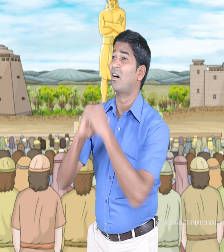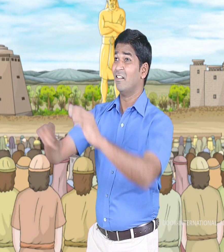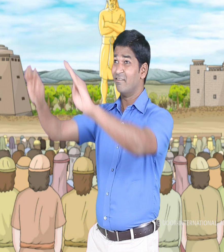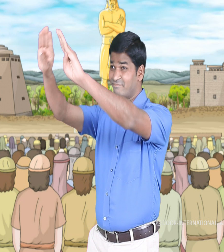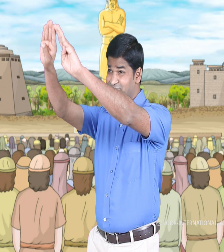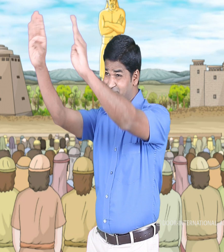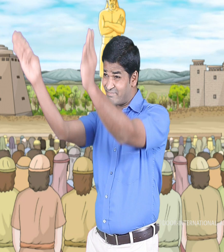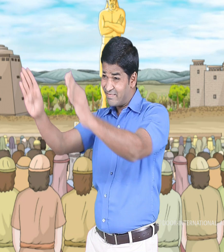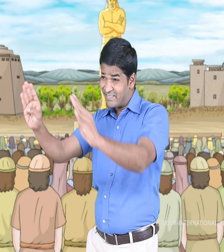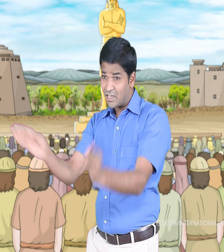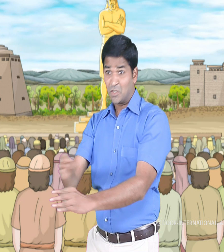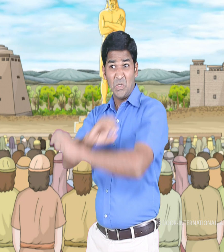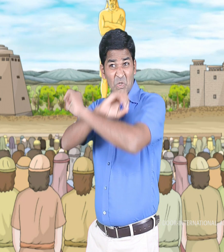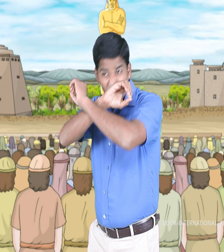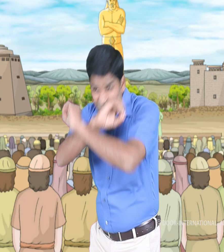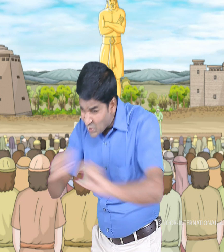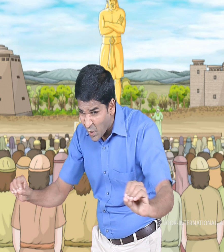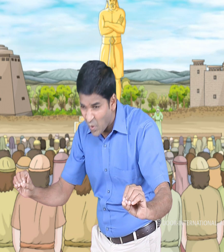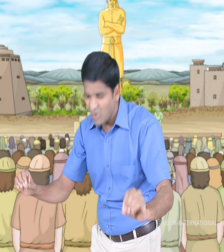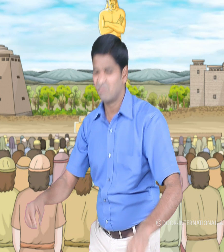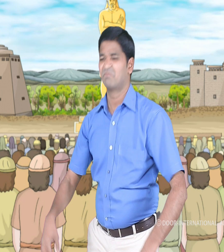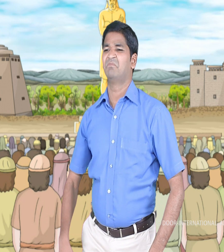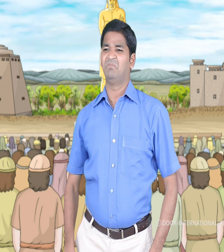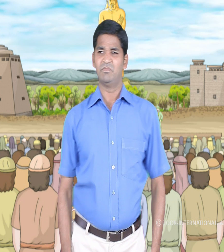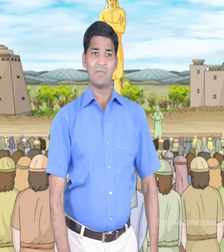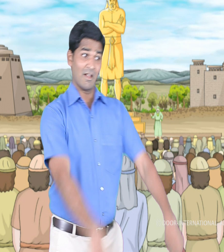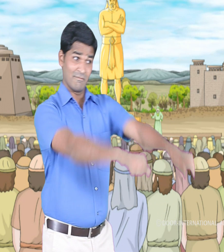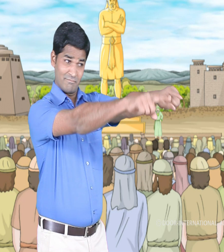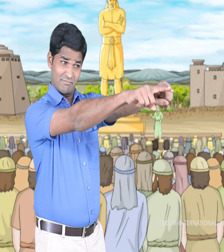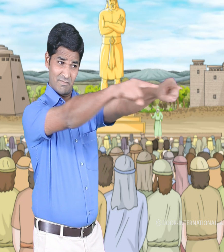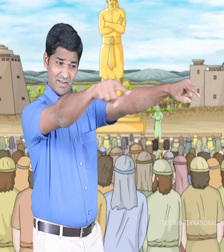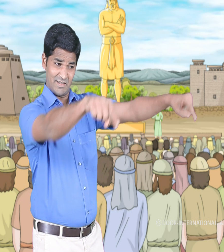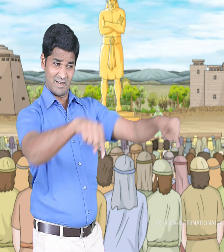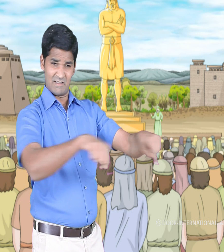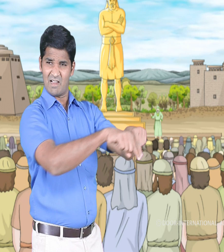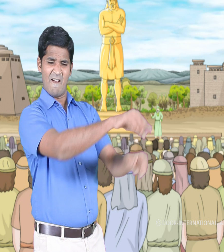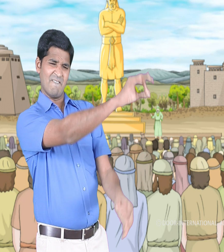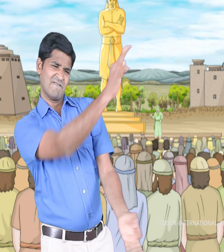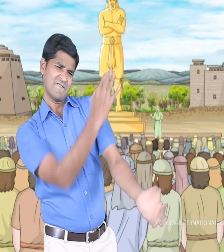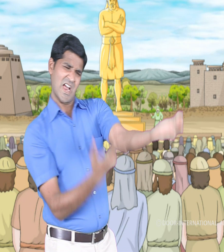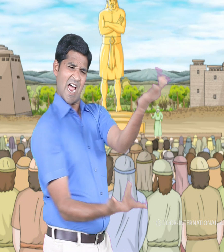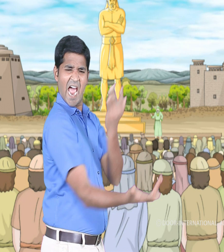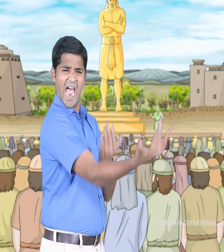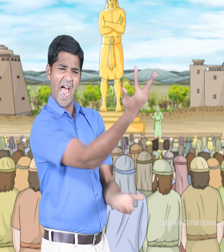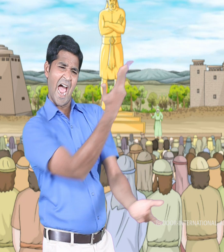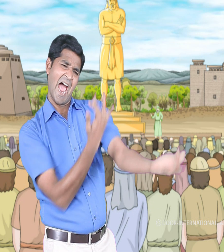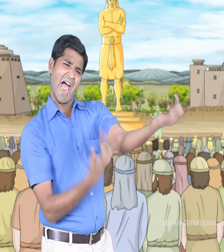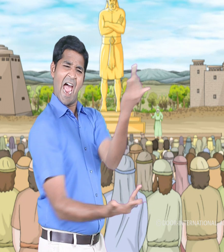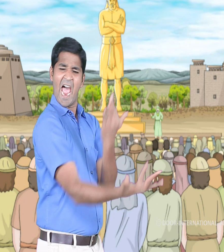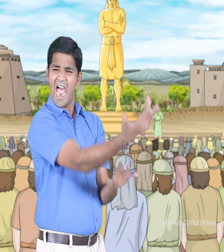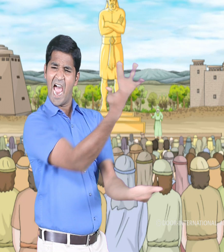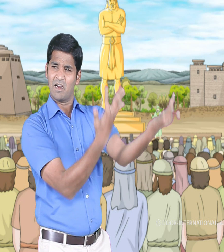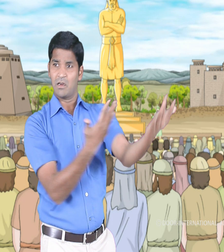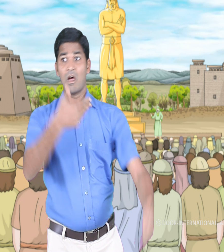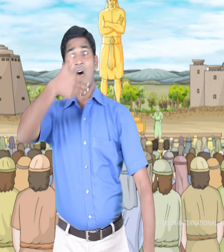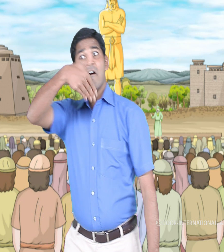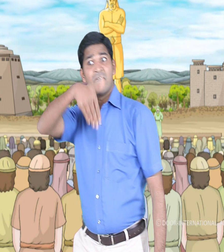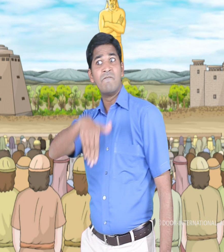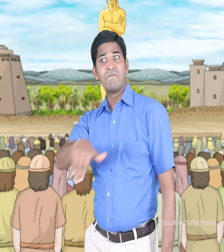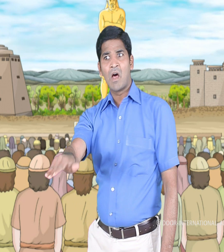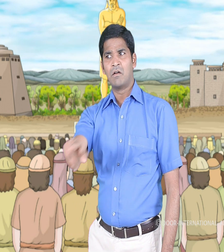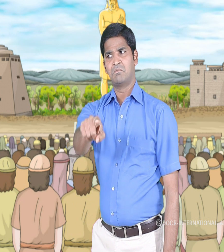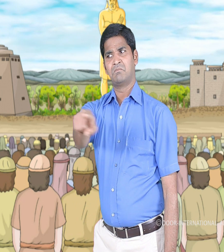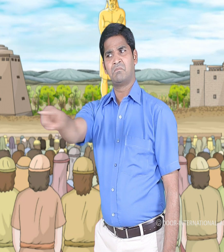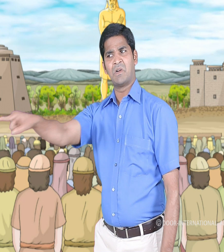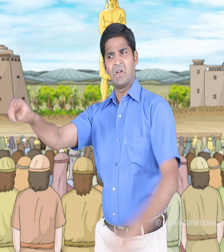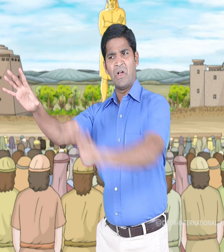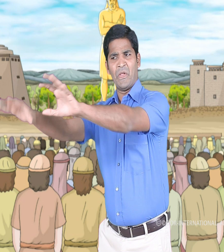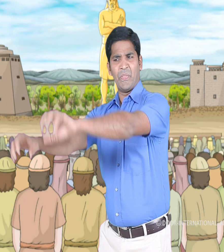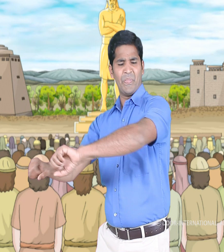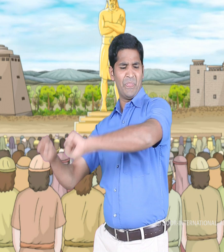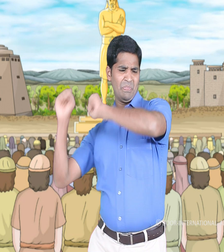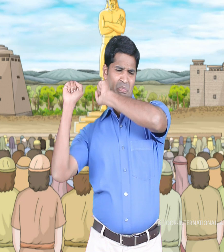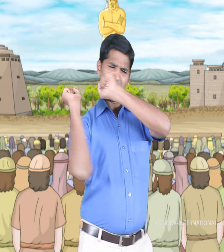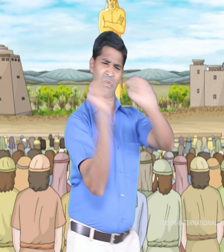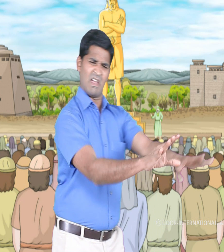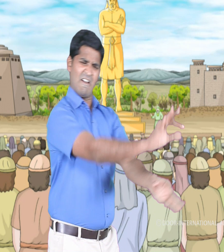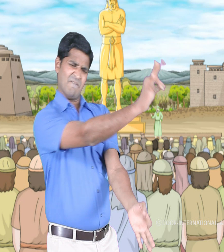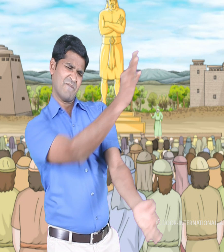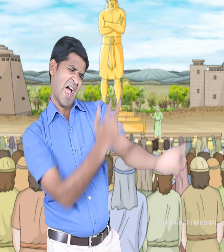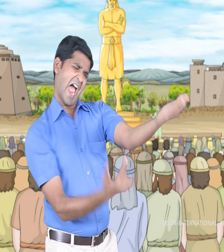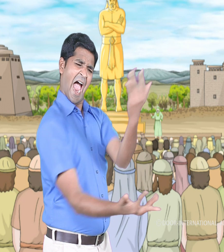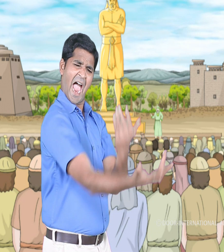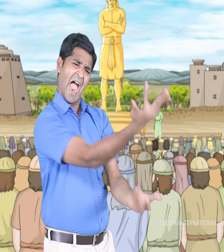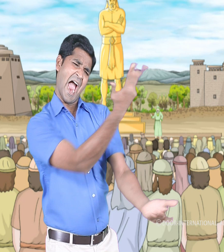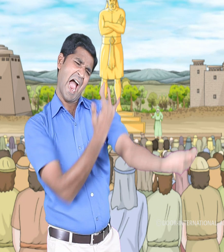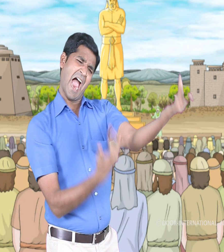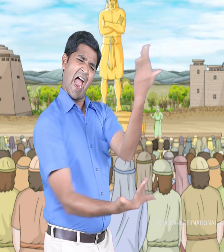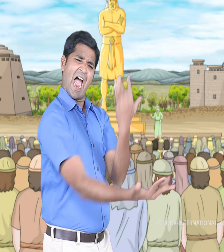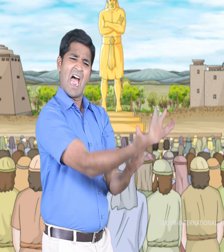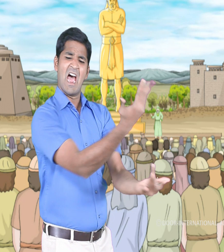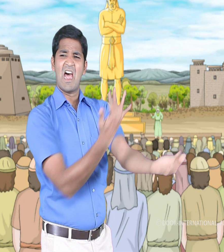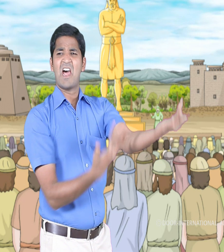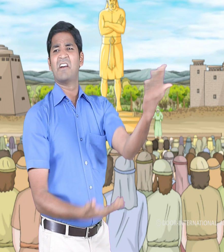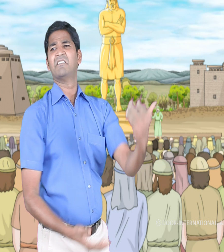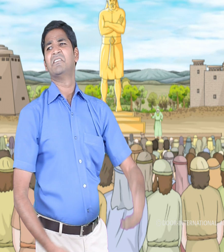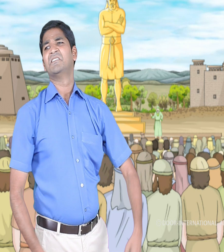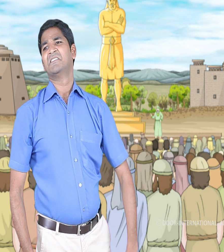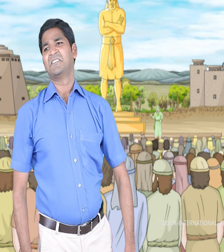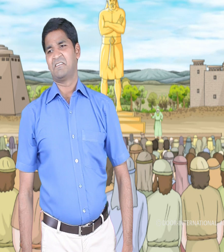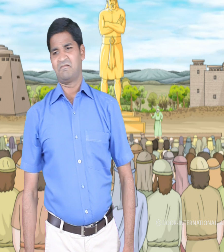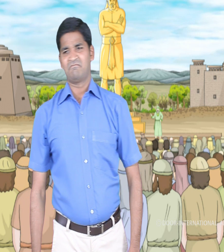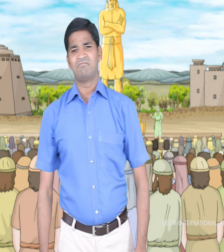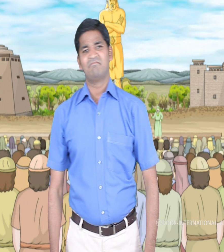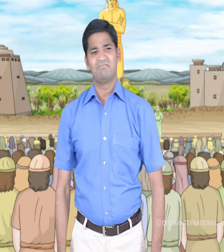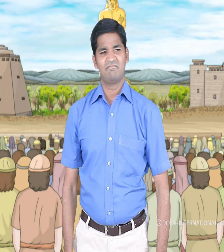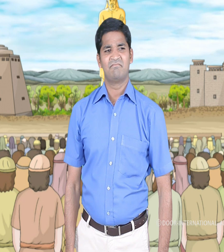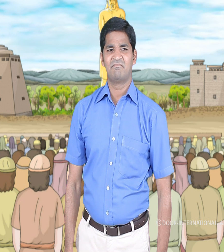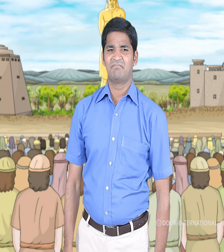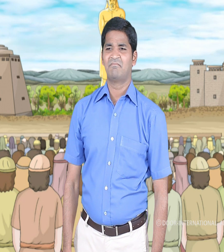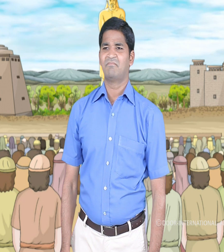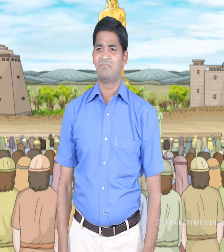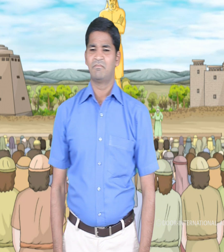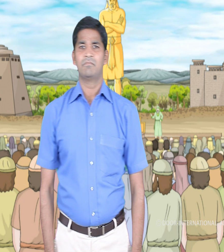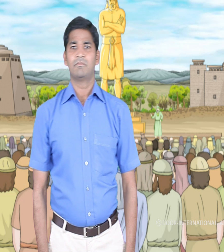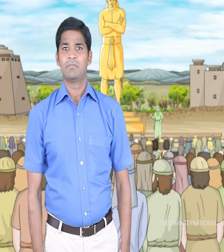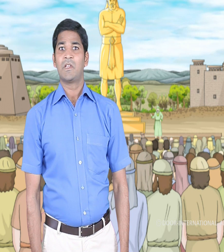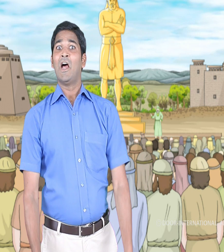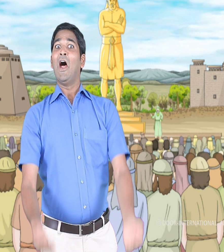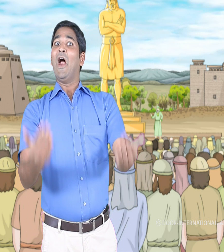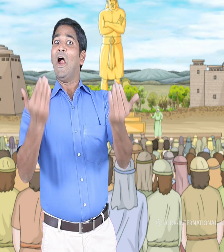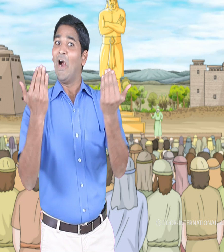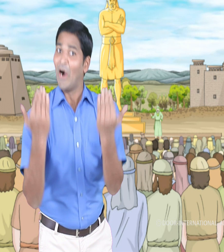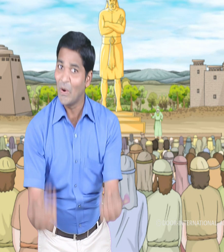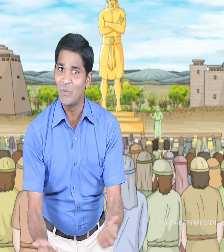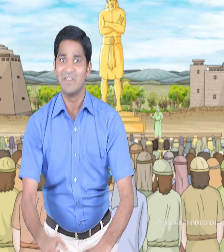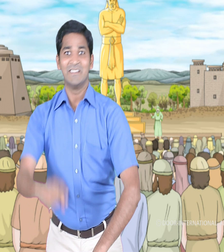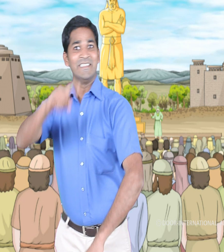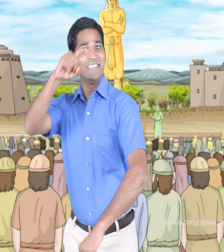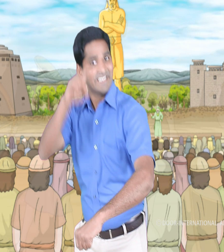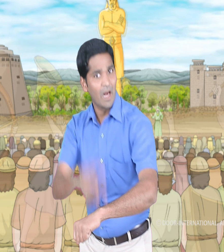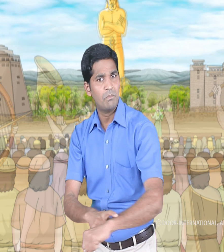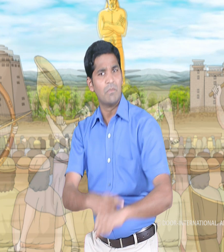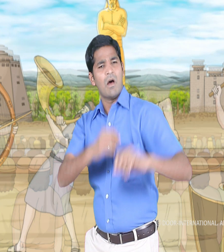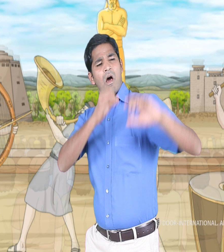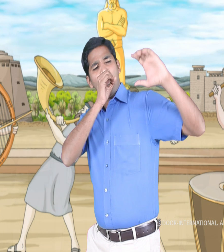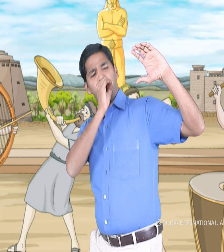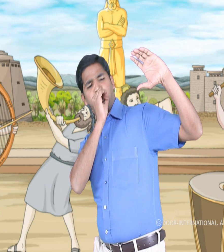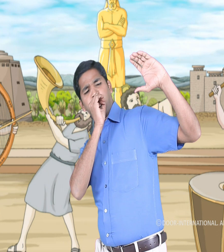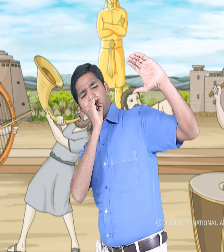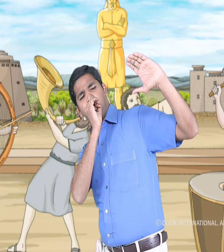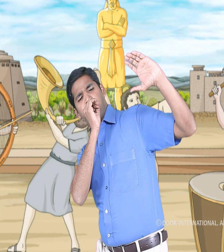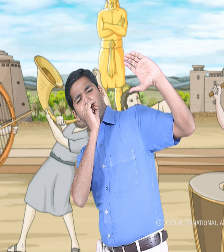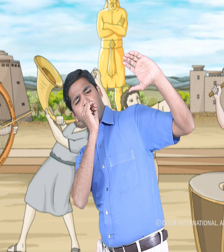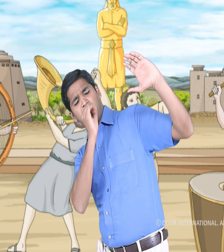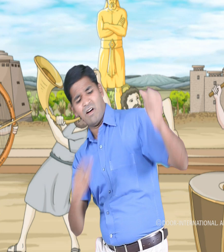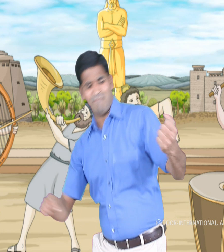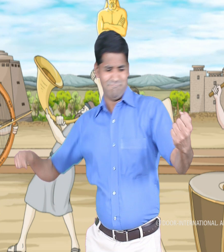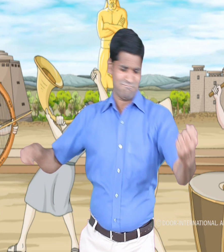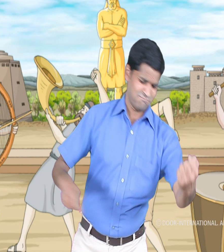And whoever does not fall down and worship will immediately be thrown into the blazing fiery furnace.”